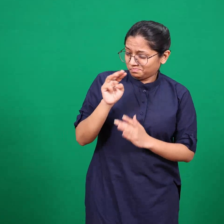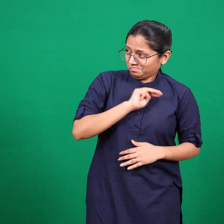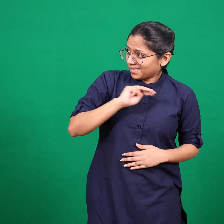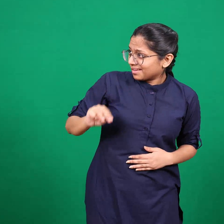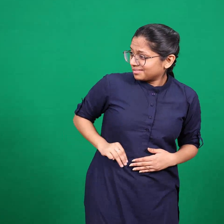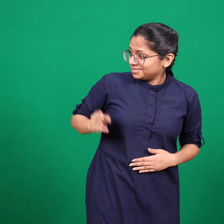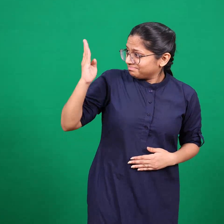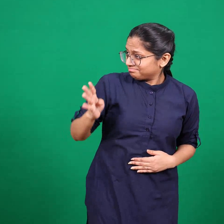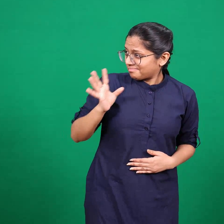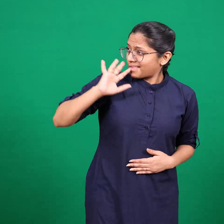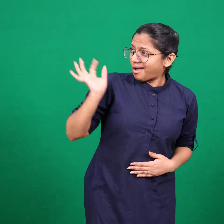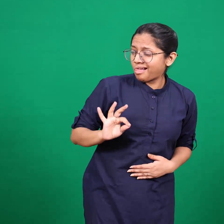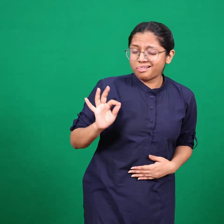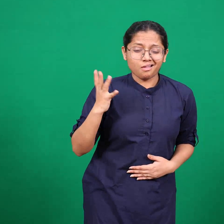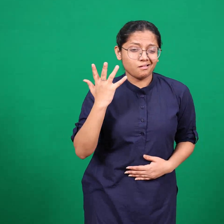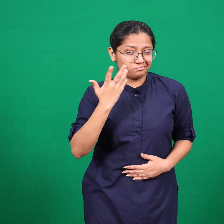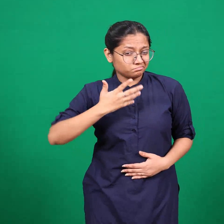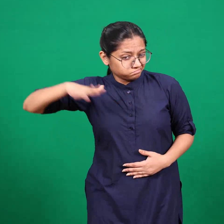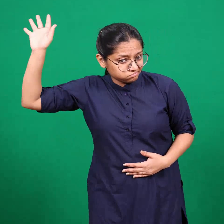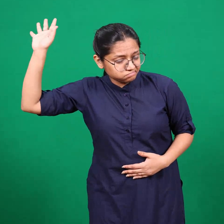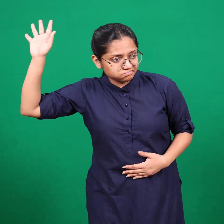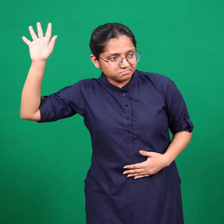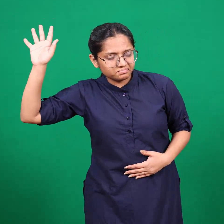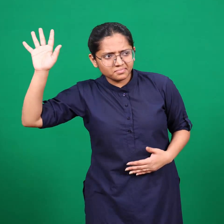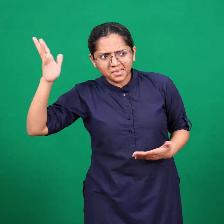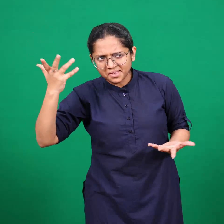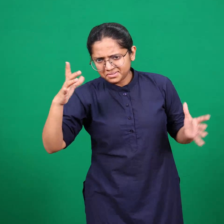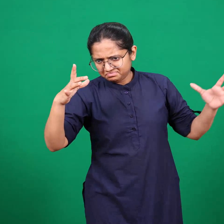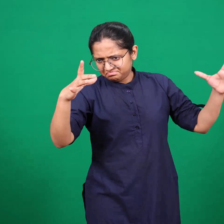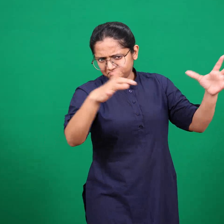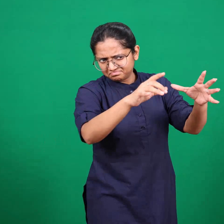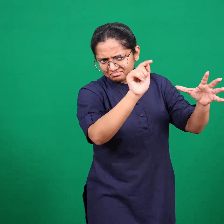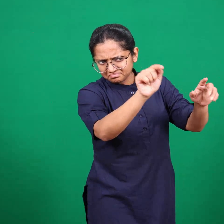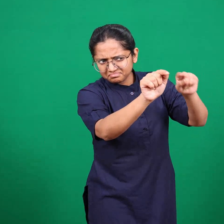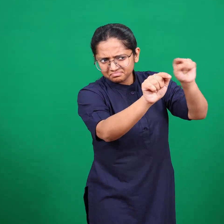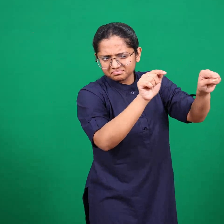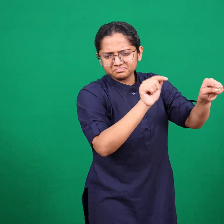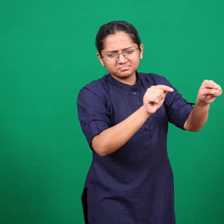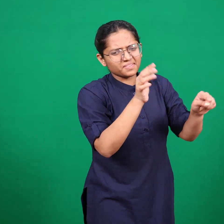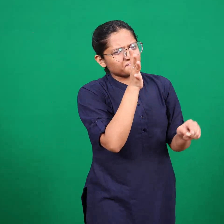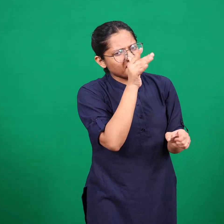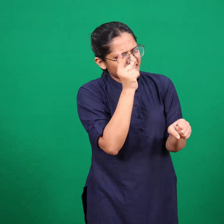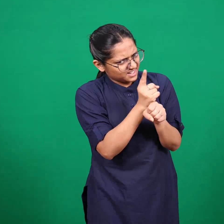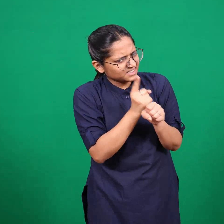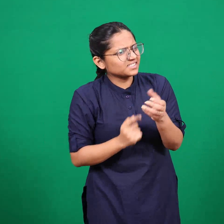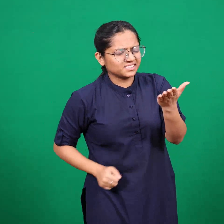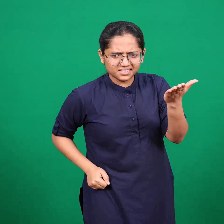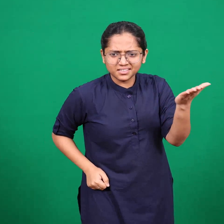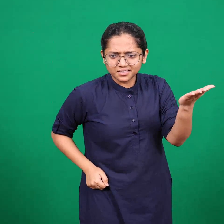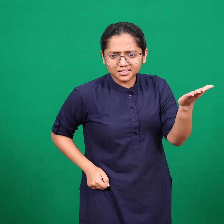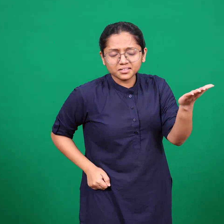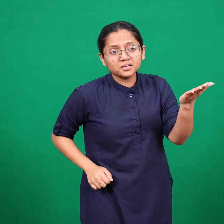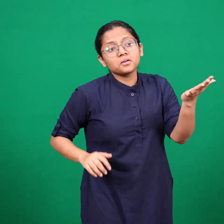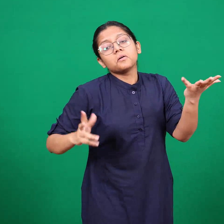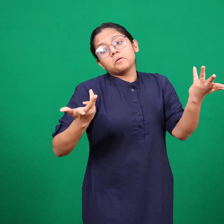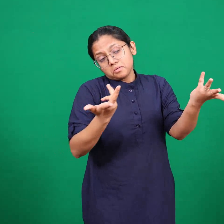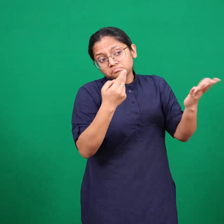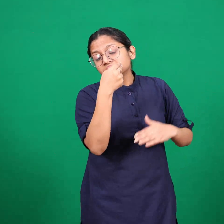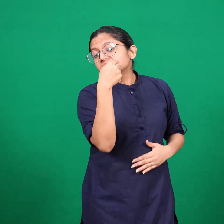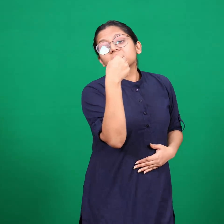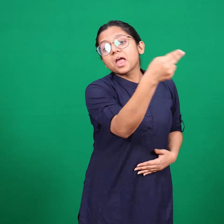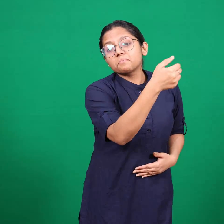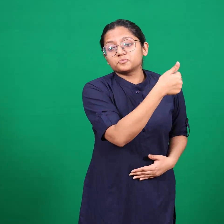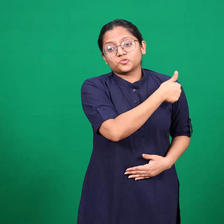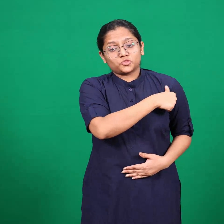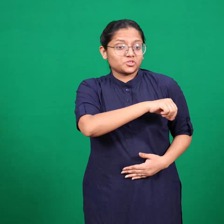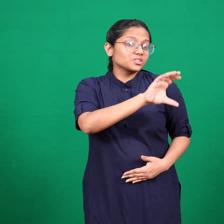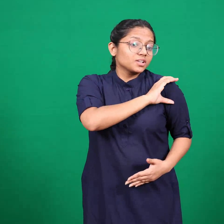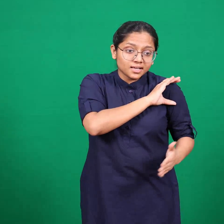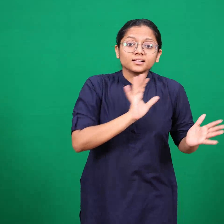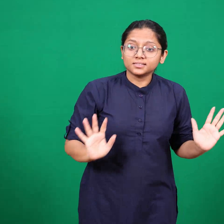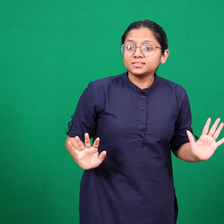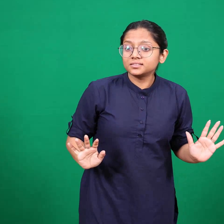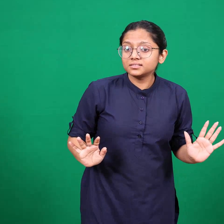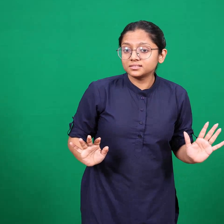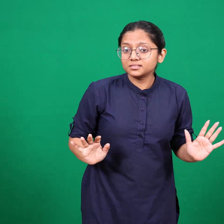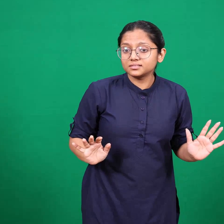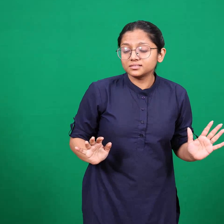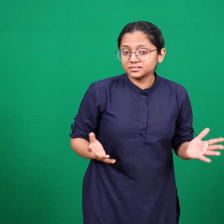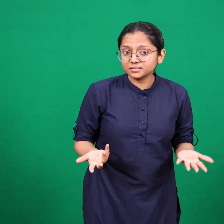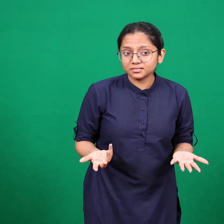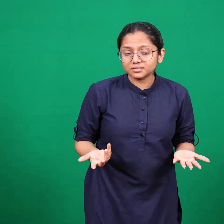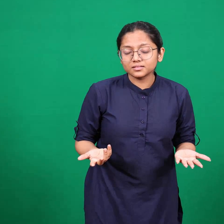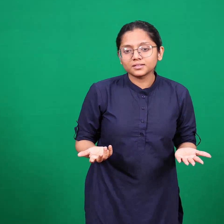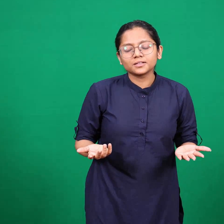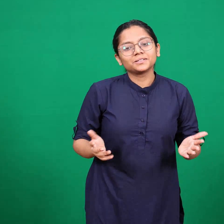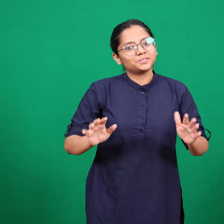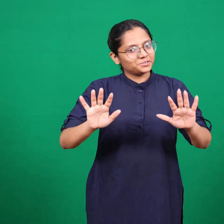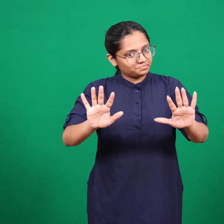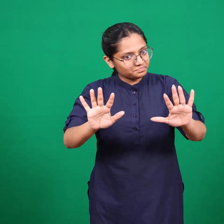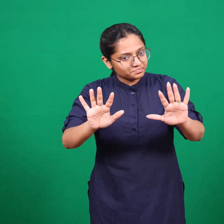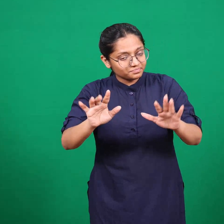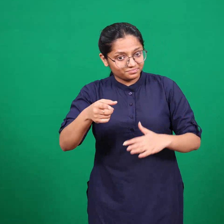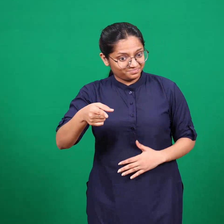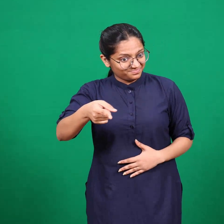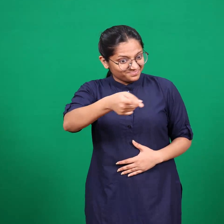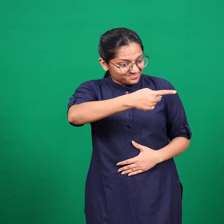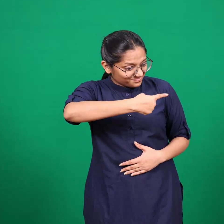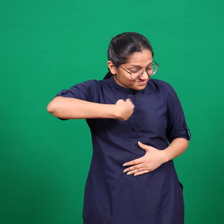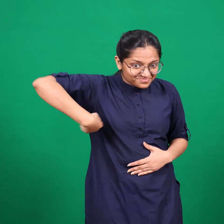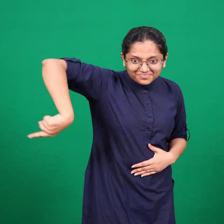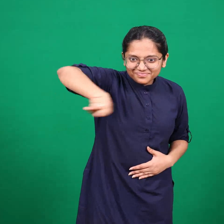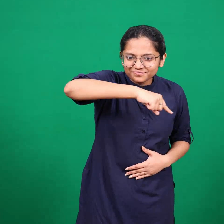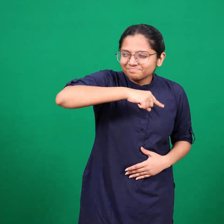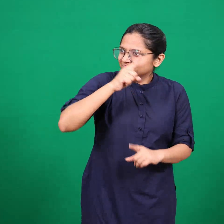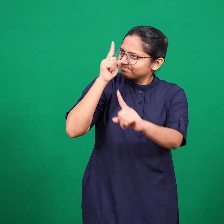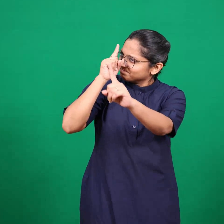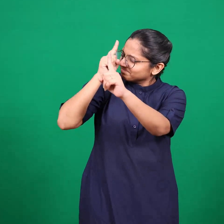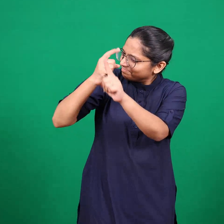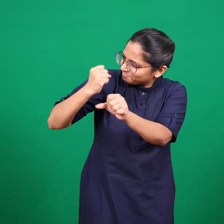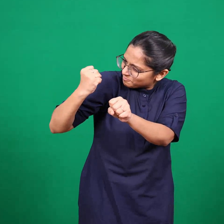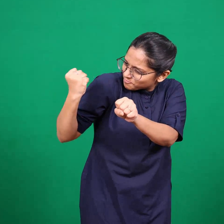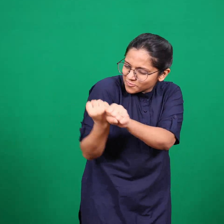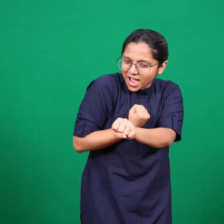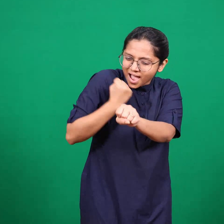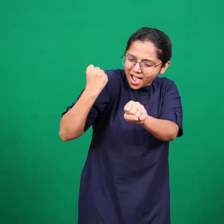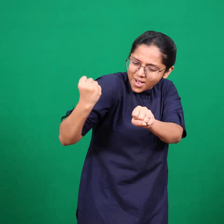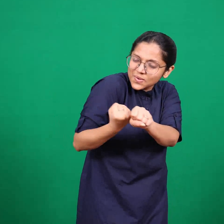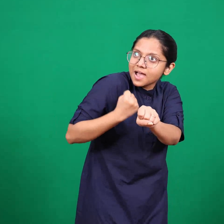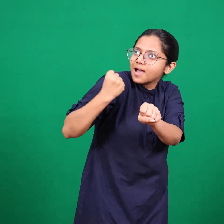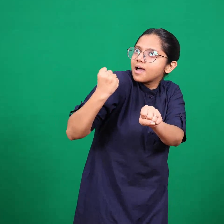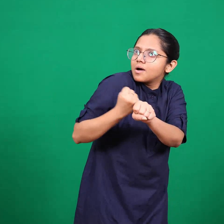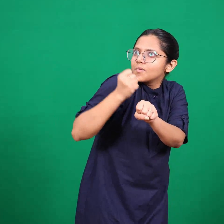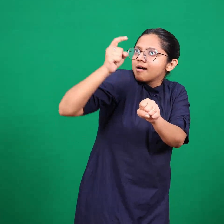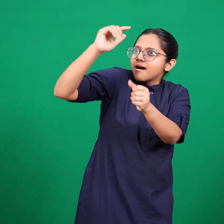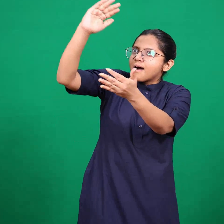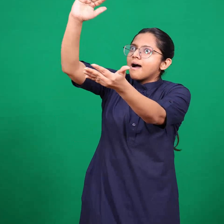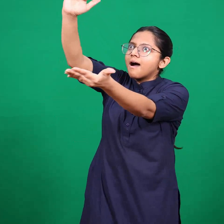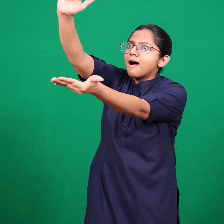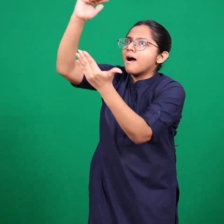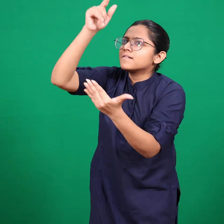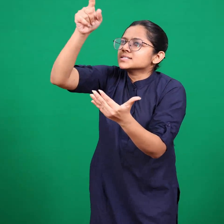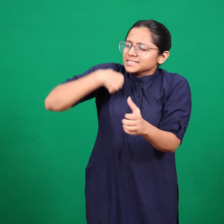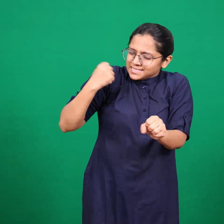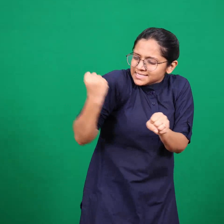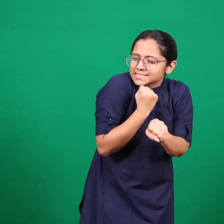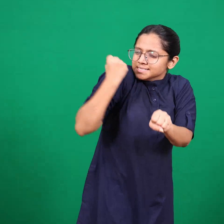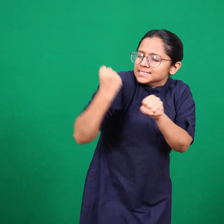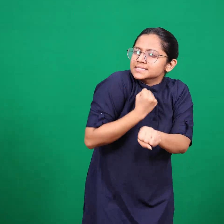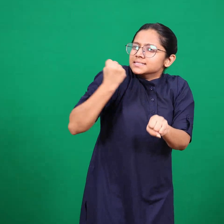Any such person is the deceiver and the antichrist.